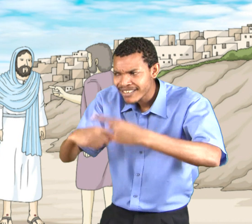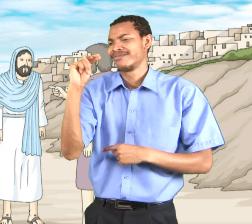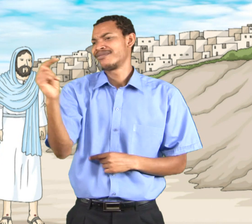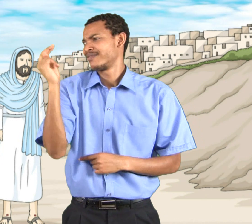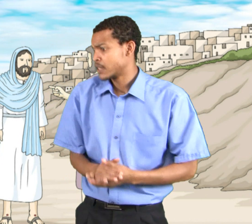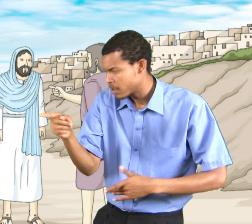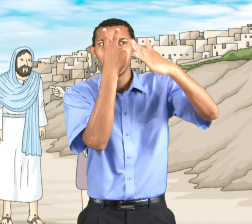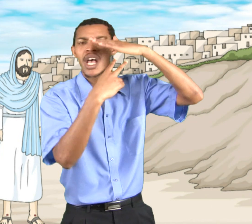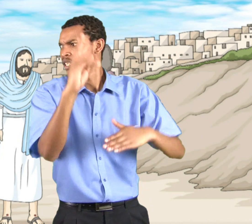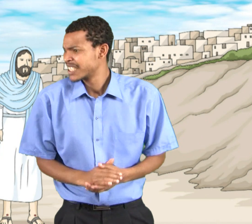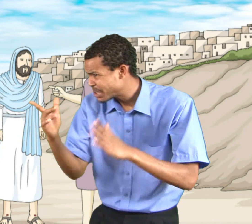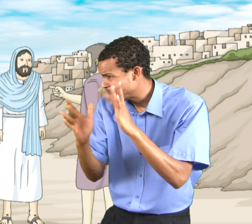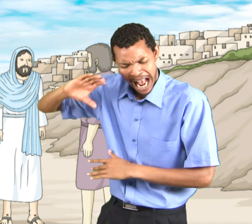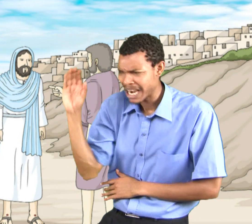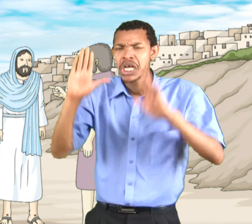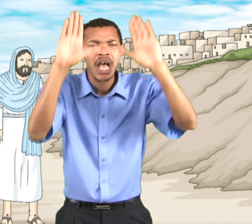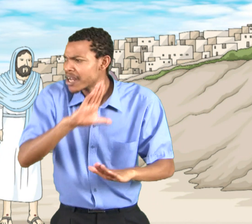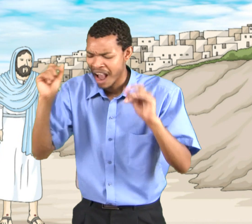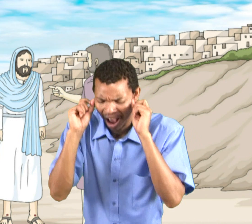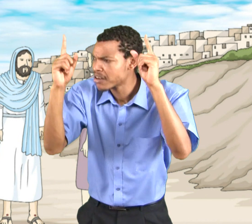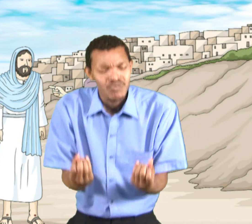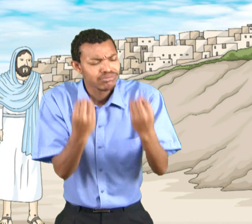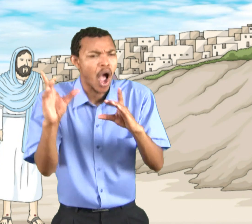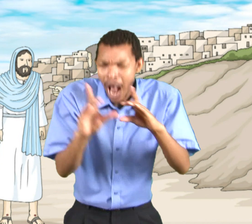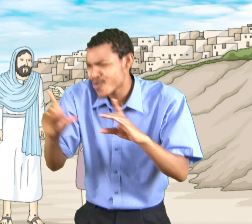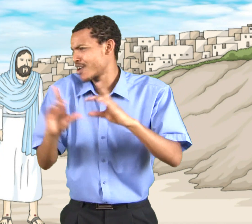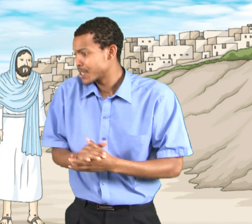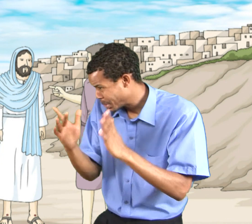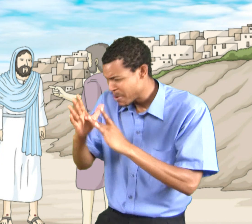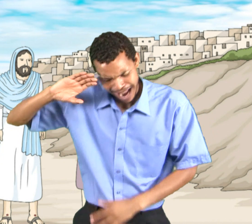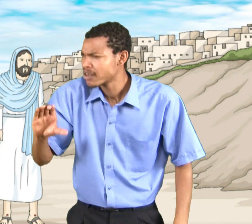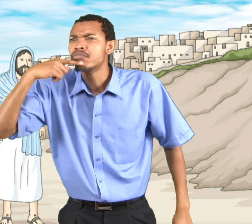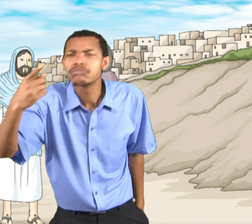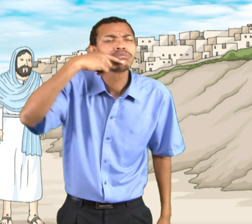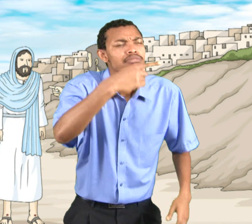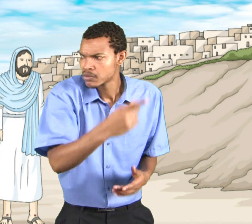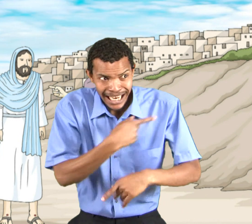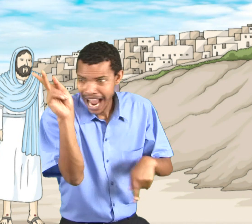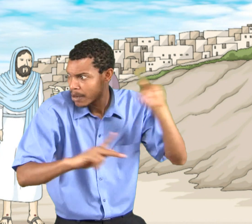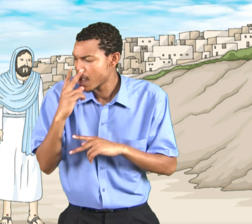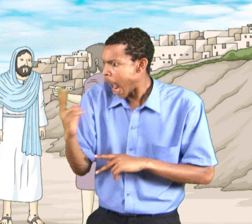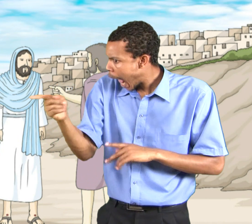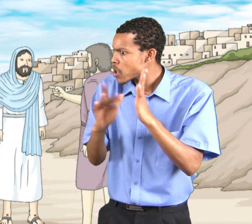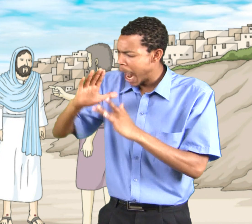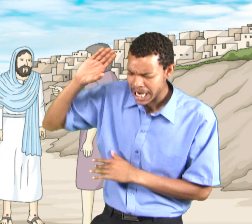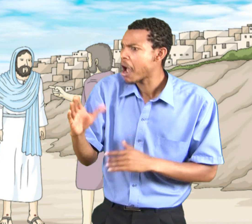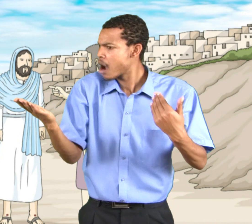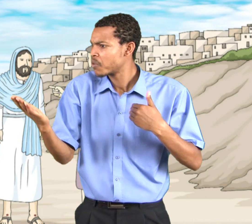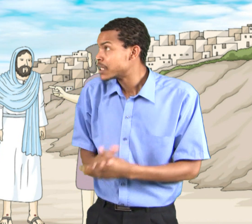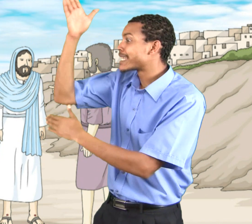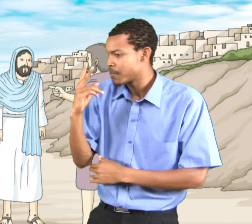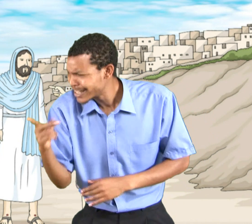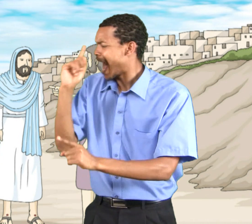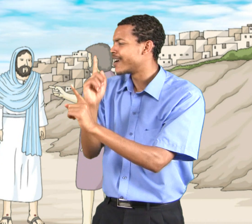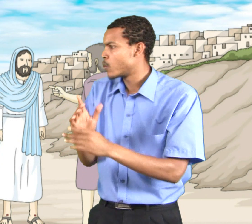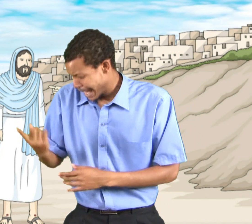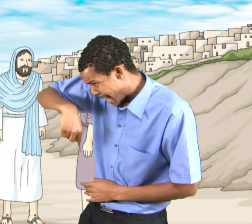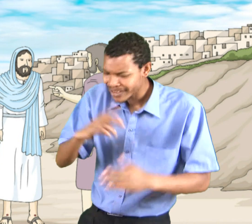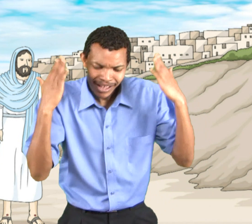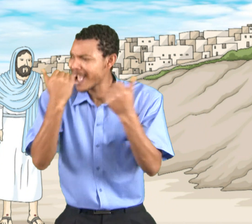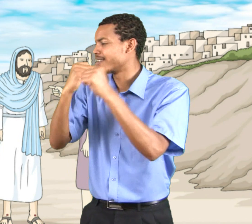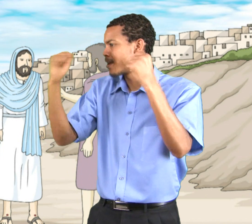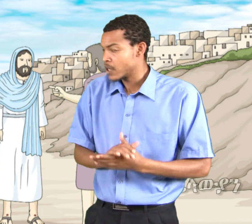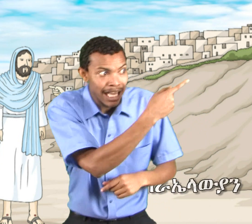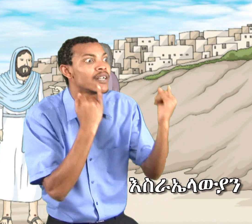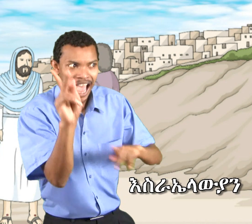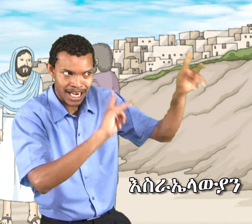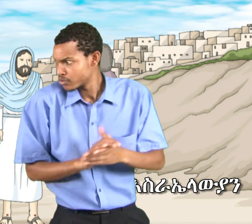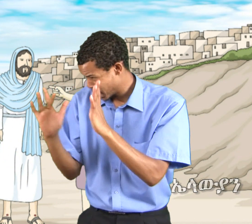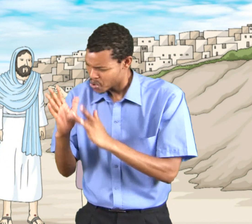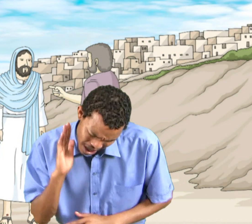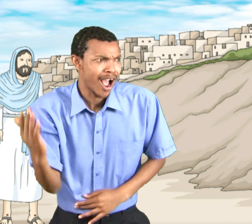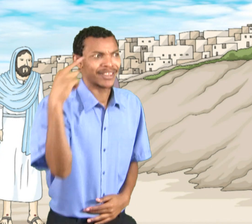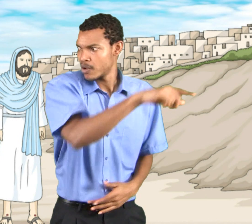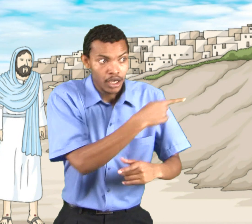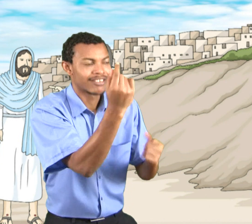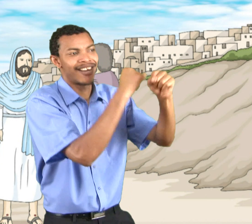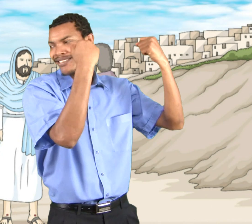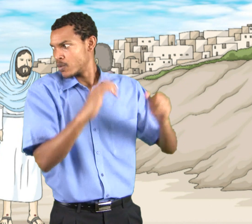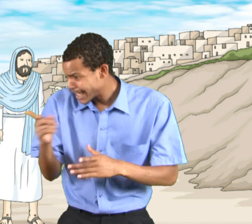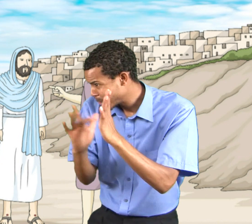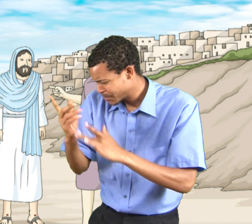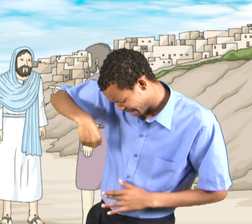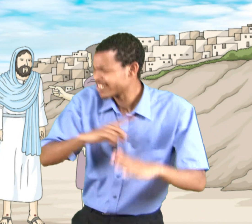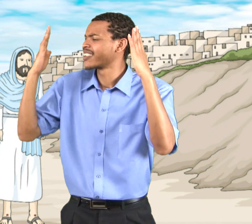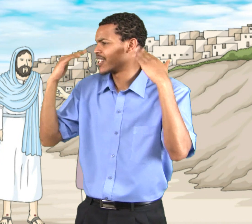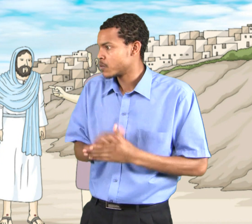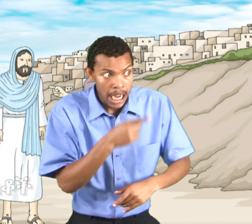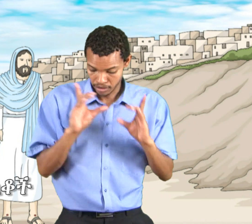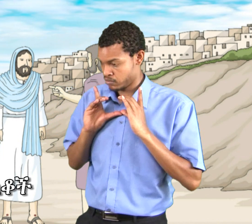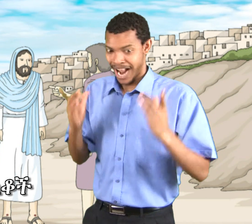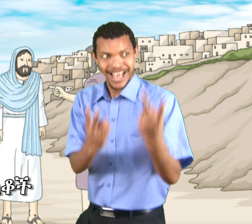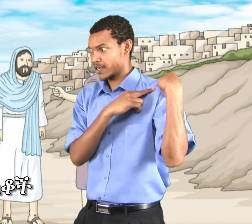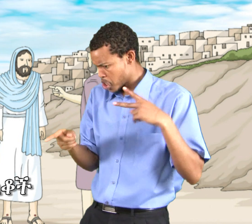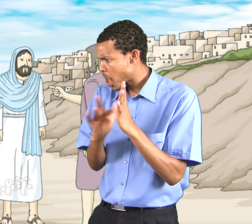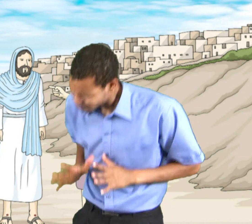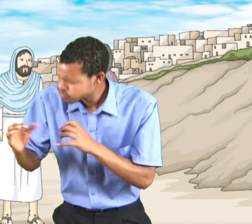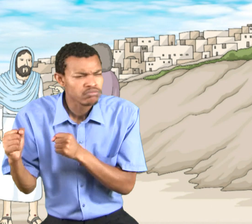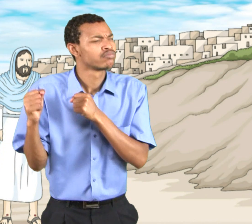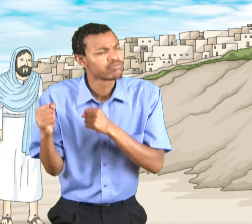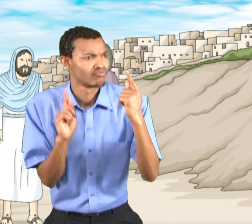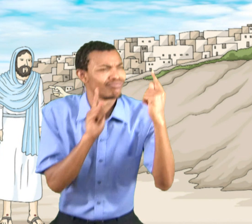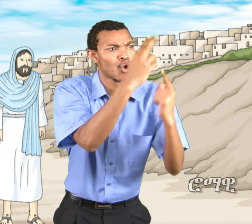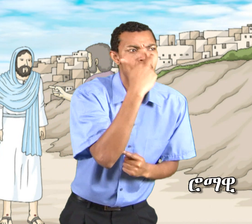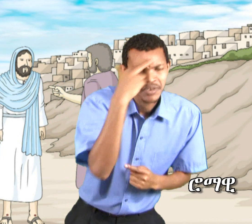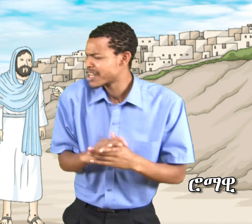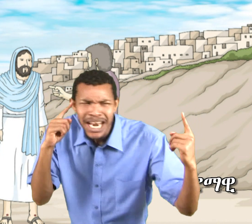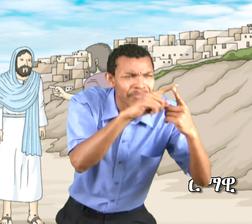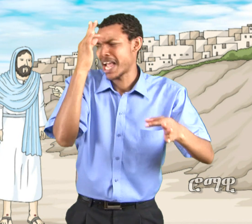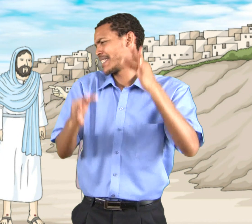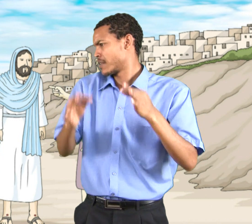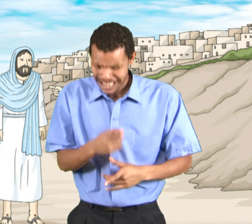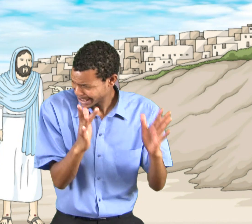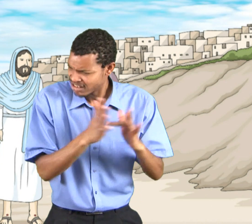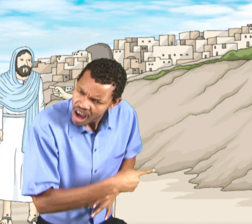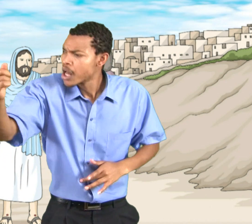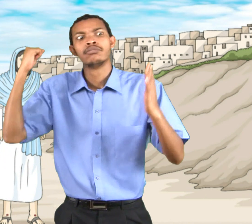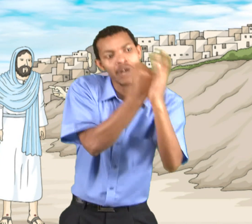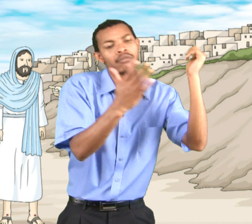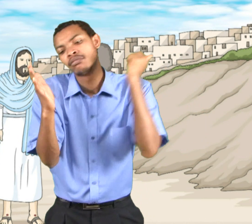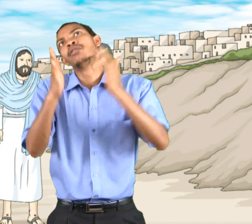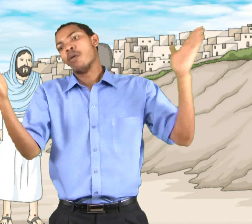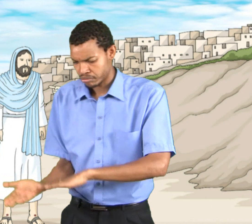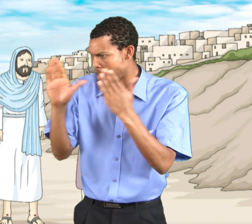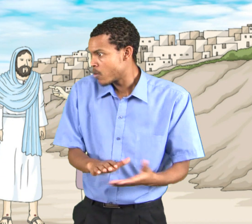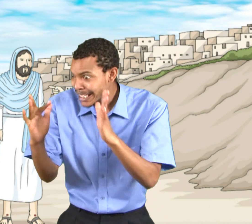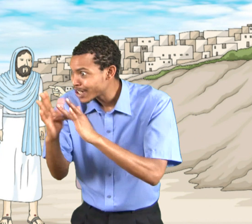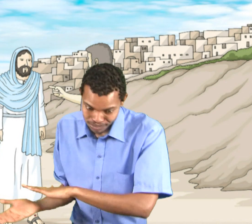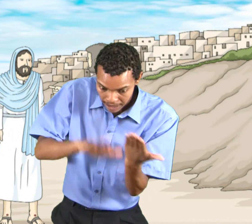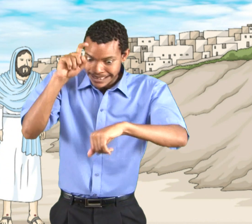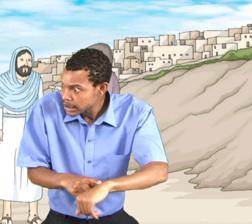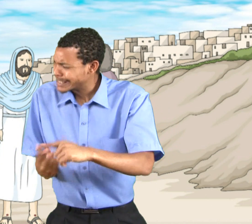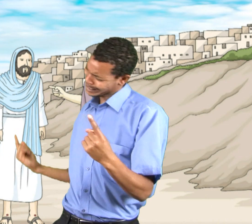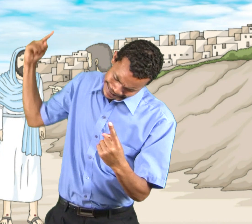“This man was a prophet, powerful in speech and action before God and all the people. Our chief priests and rulers delivered Him up to the sentence of death, and they crucified Him. But we were hoping He was the One who would redeem Israel.